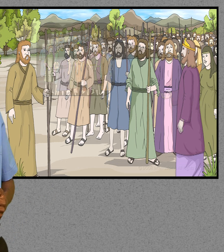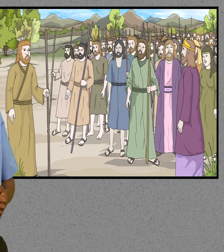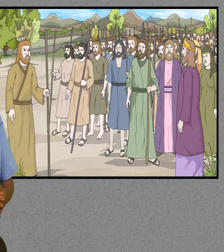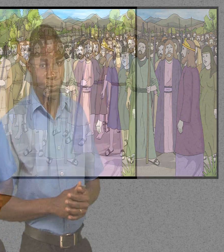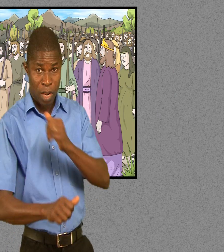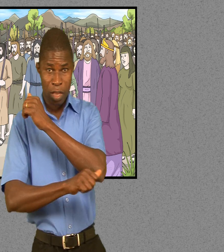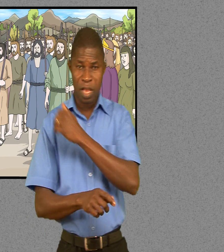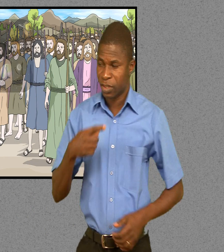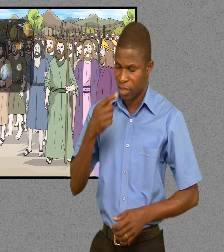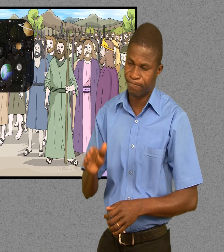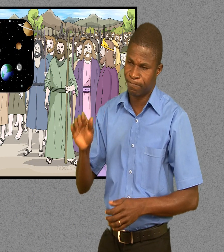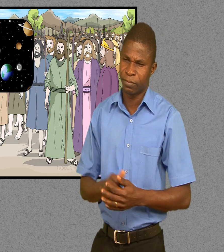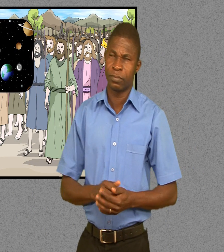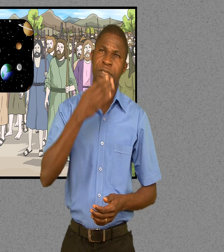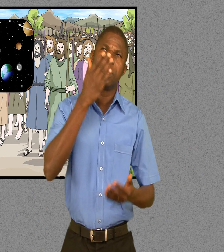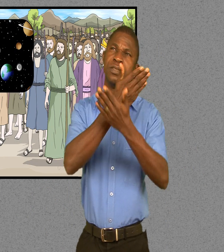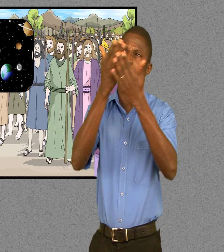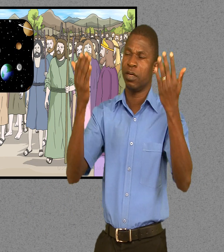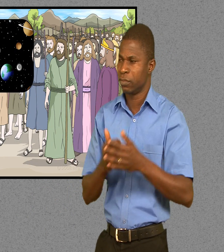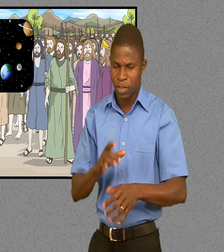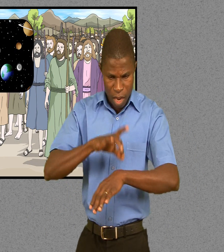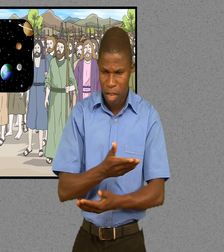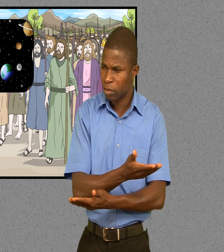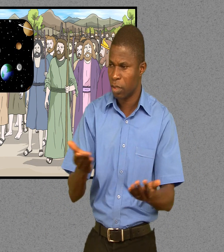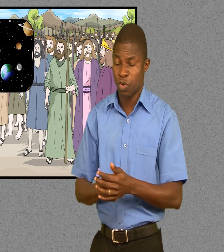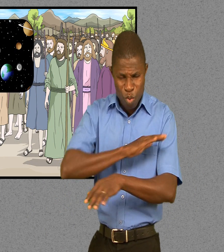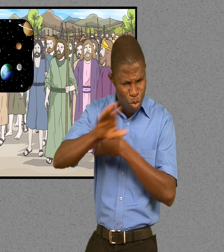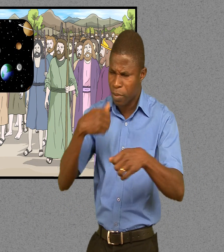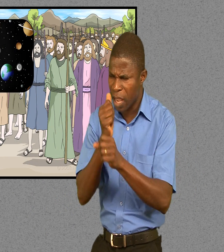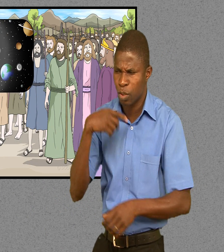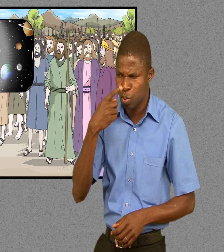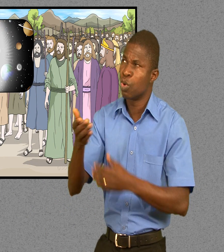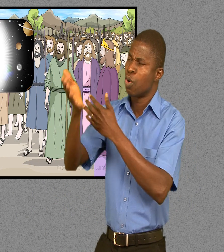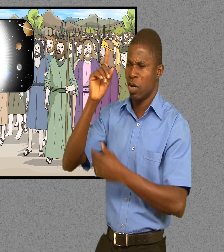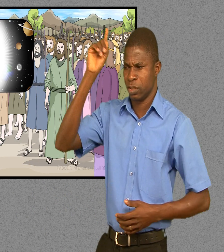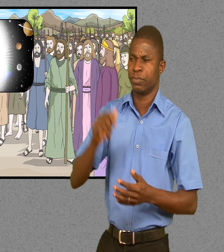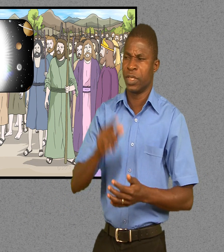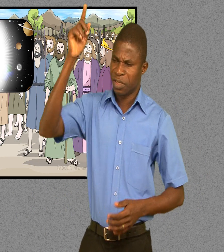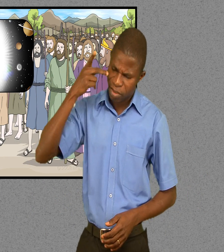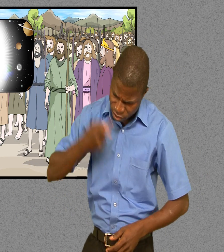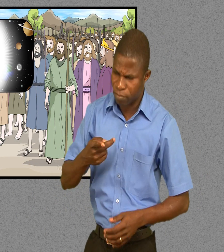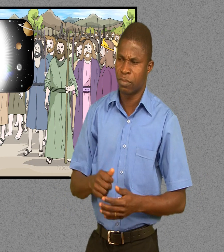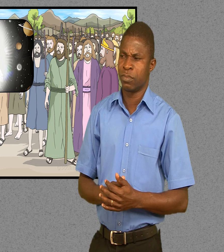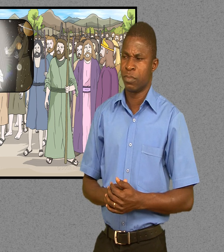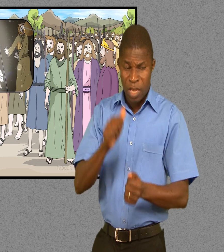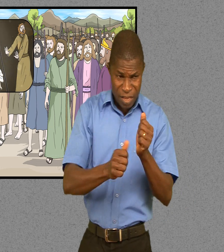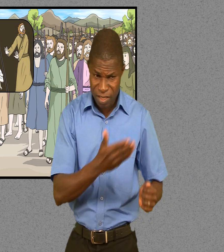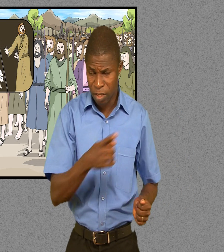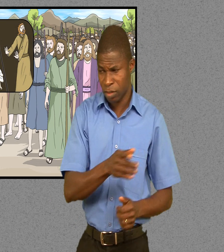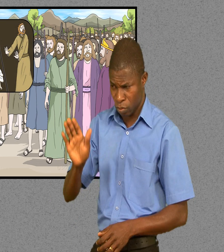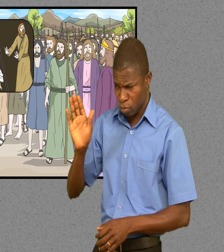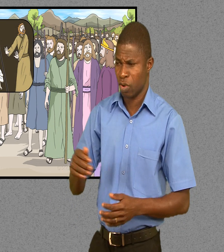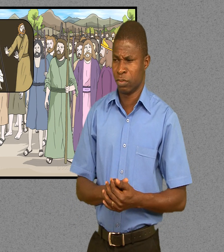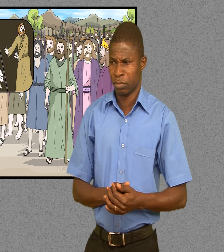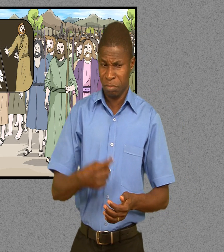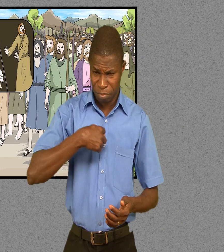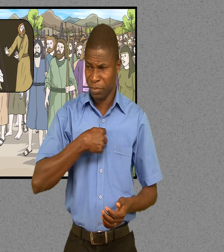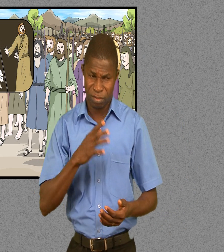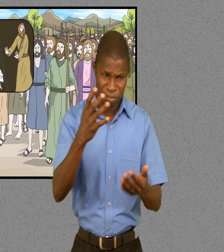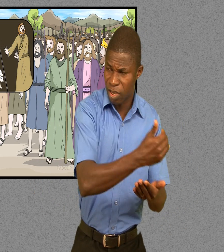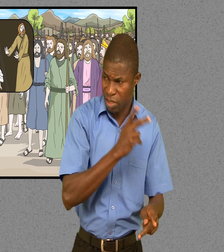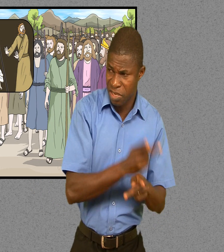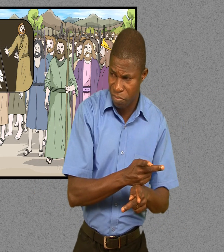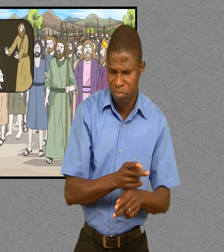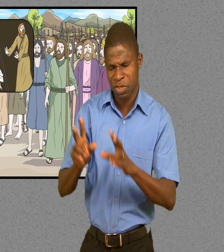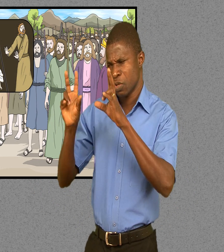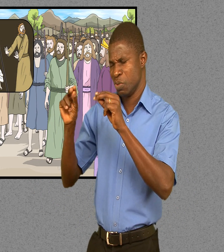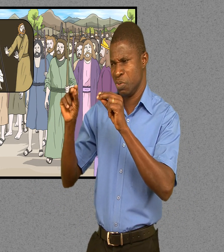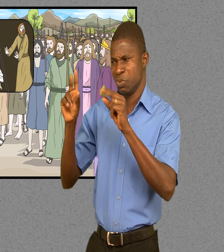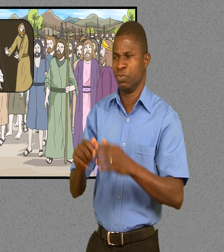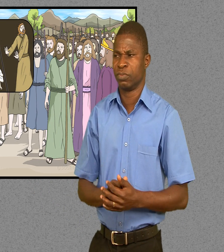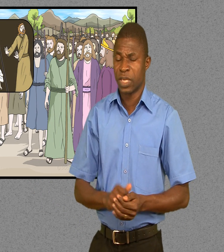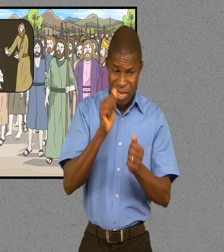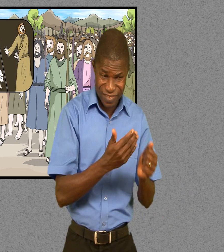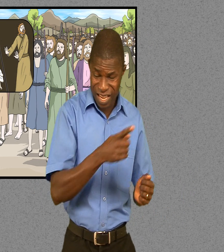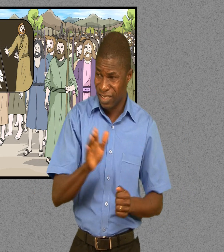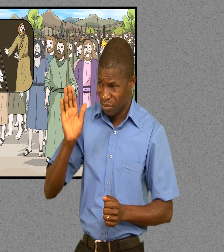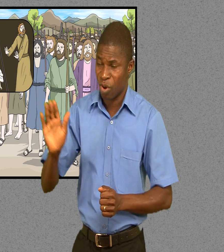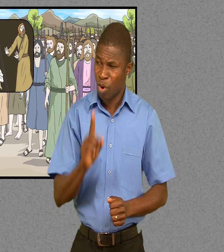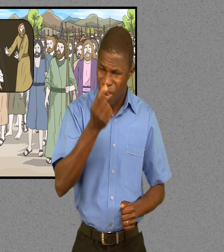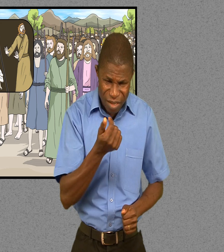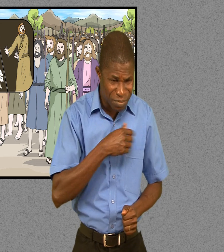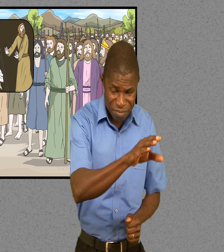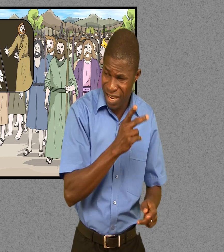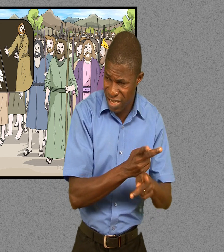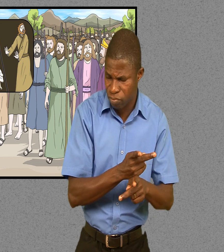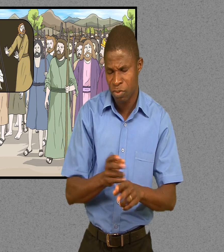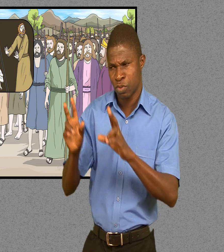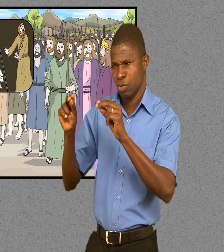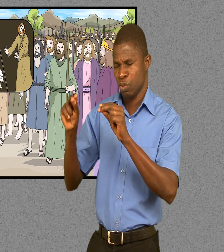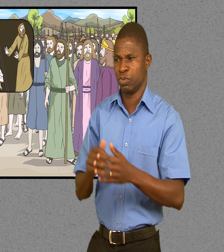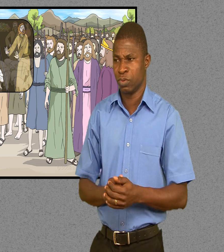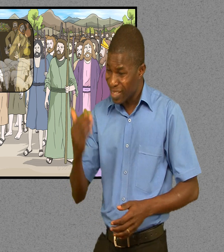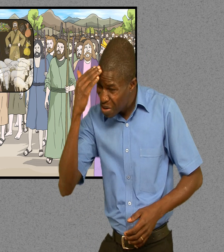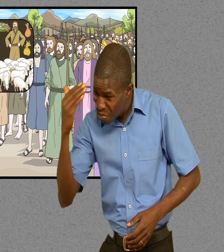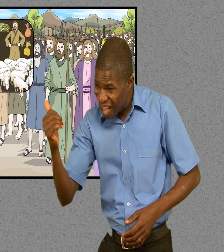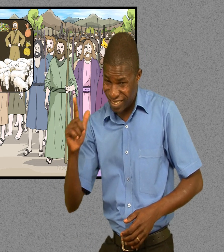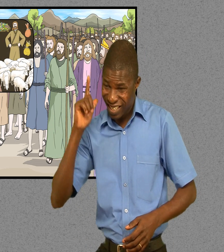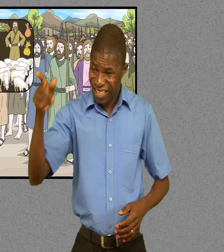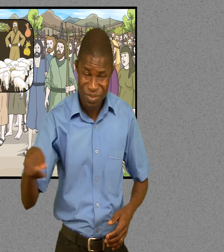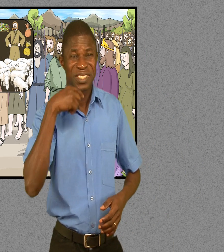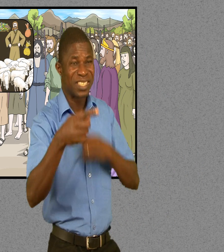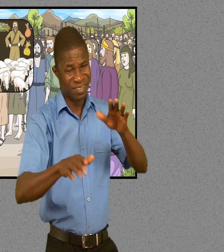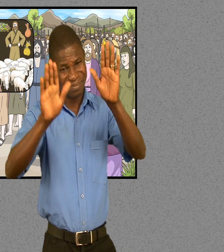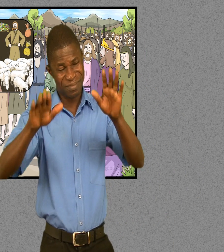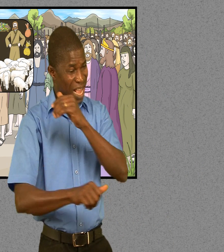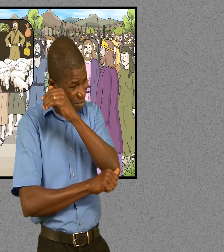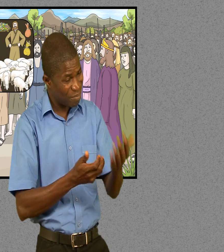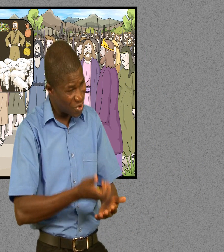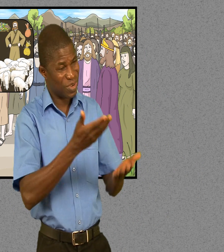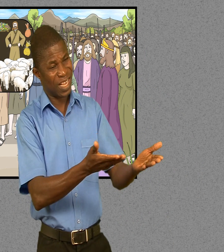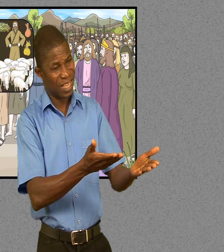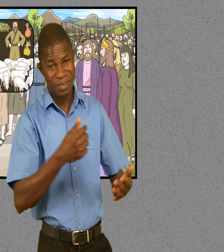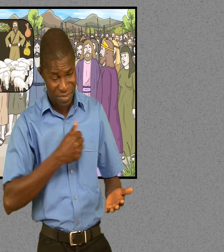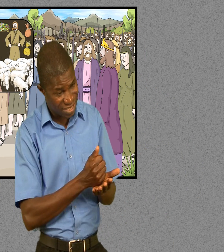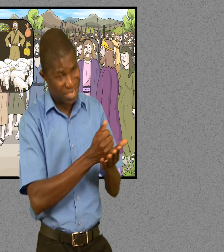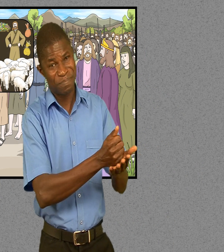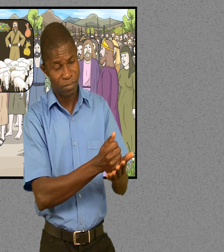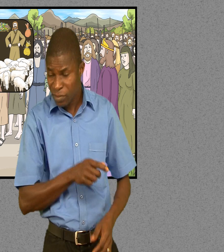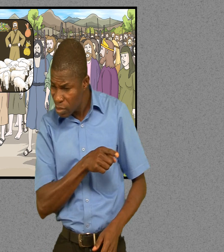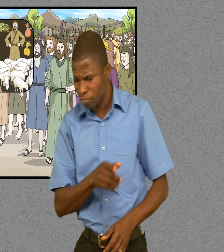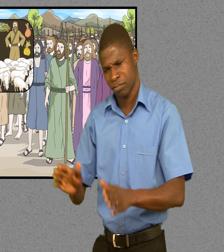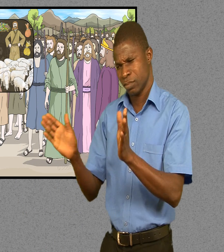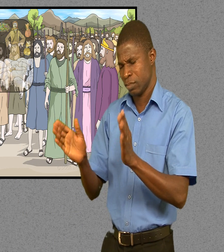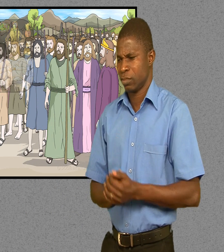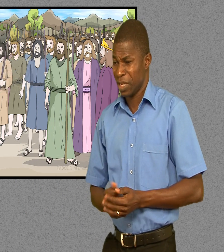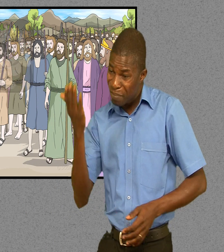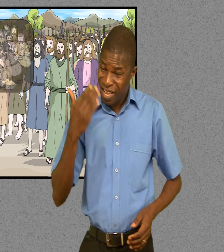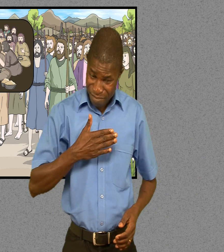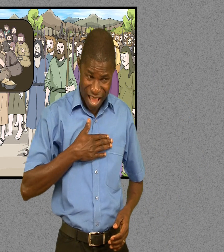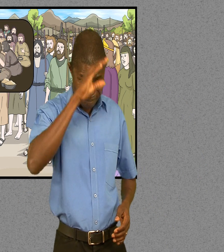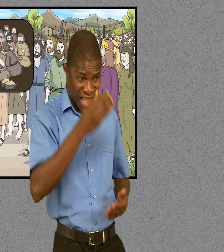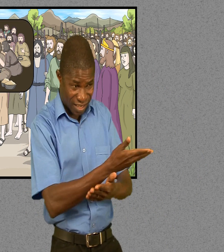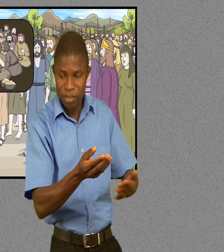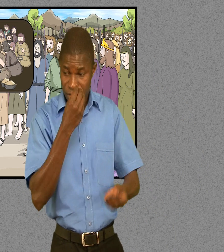But Abram replied to the king of Sodom, “I have raised my hand to the LORD God Most High, Creator of heaven and earth, that I will not accept even a thread, or a strap of a sandal, or anything that belongs to you, lest you should say, ‘I have made Abram rich.’